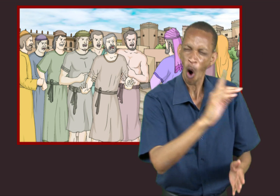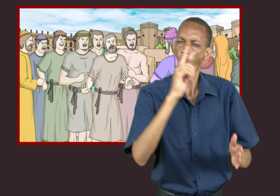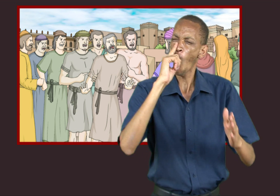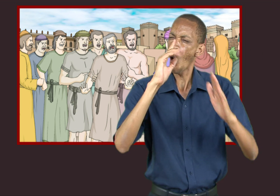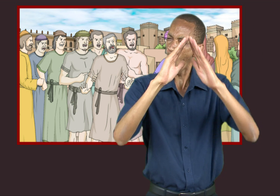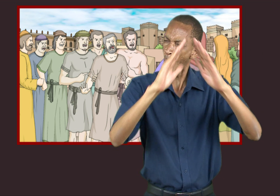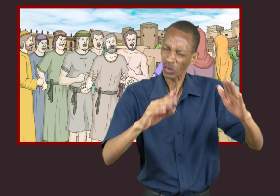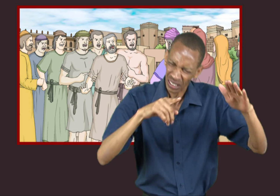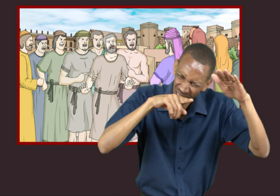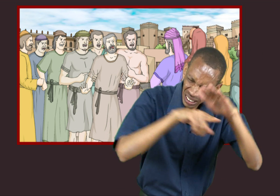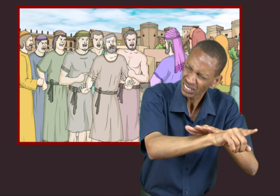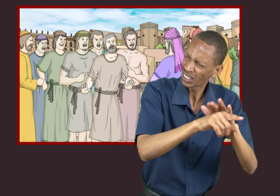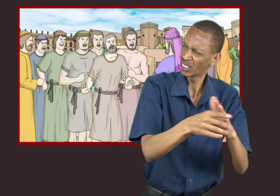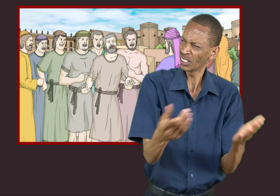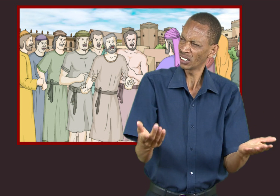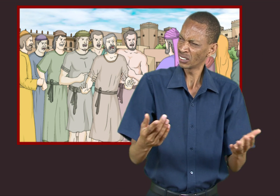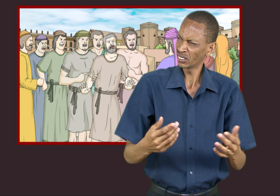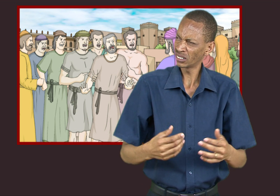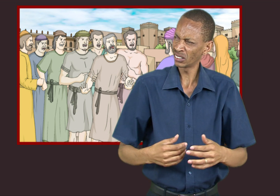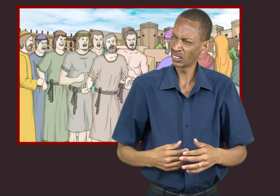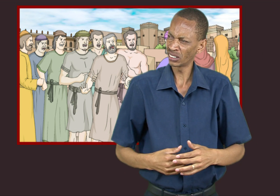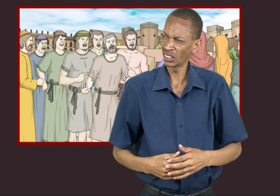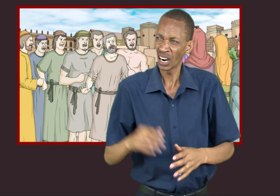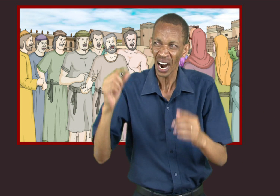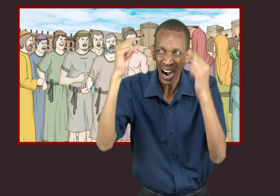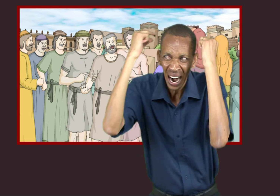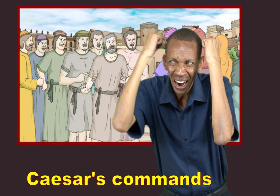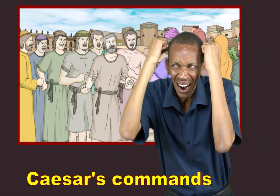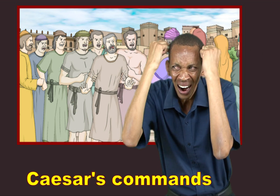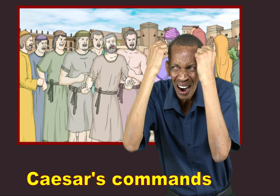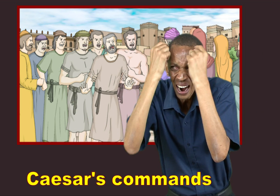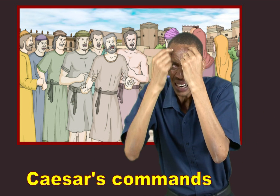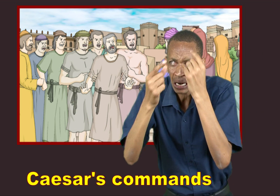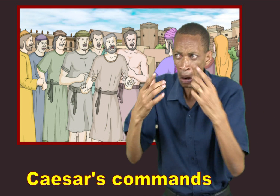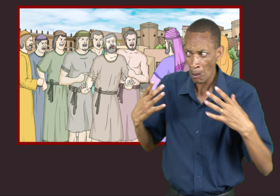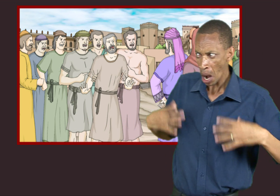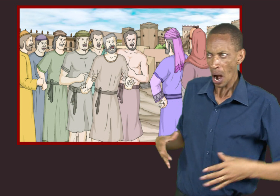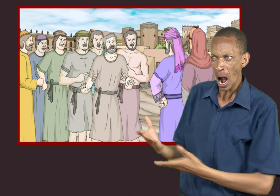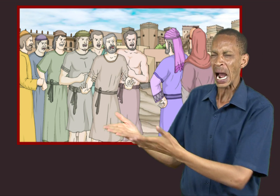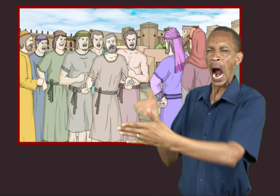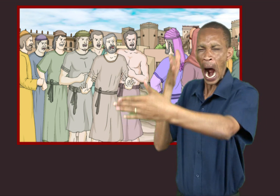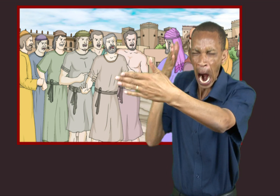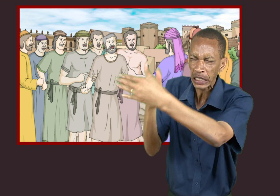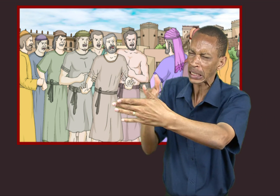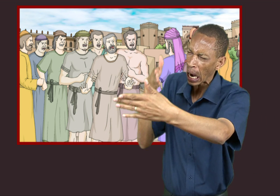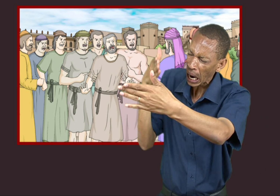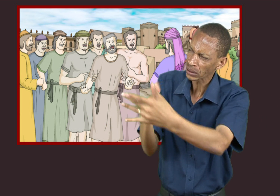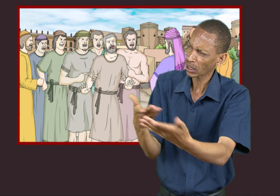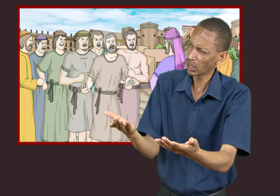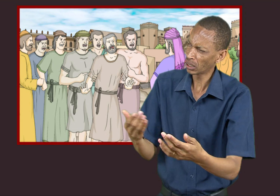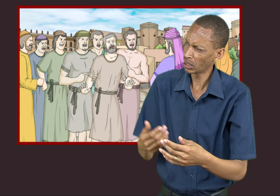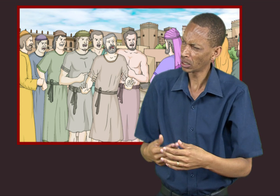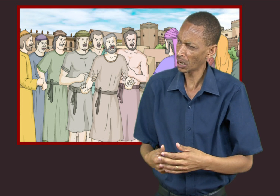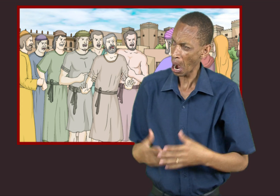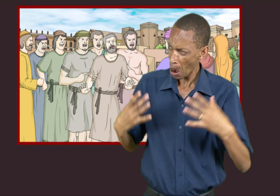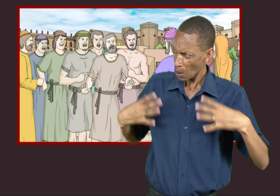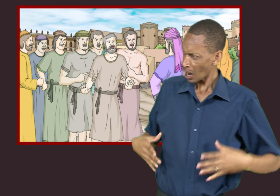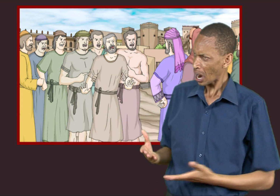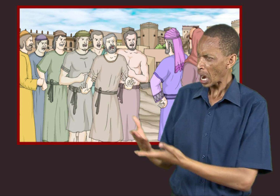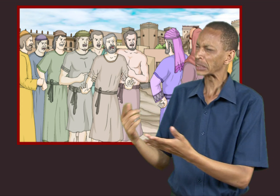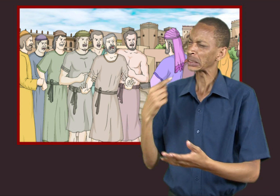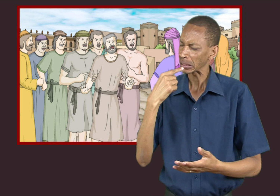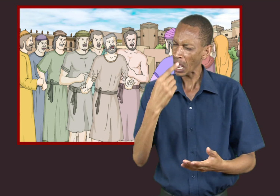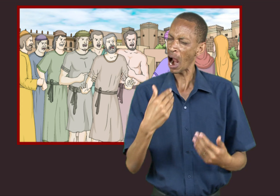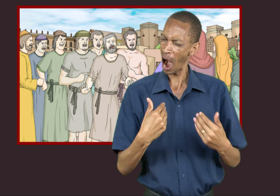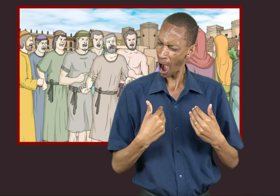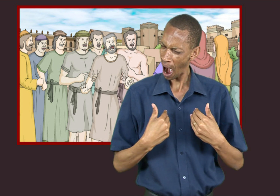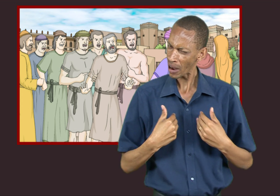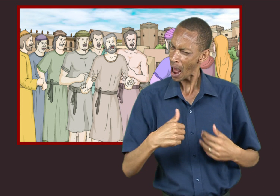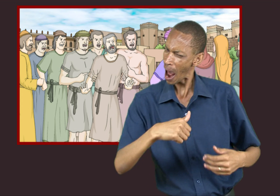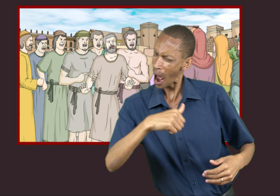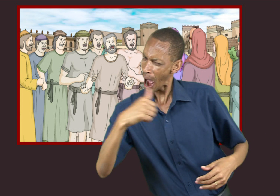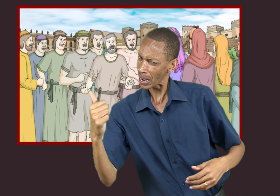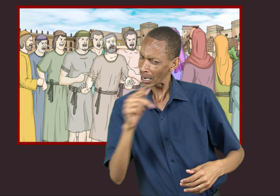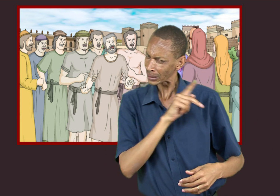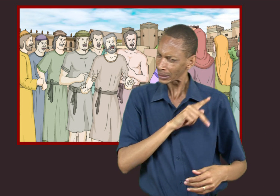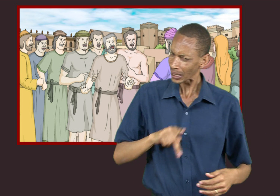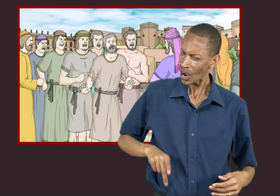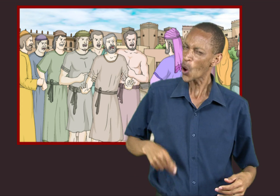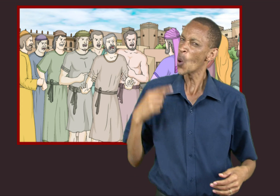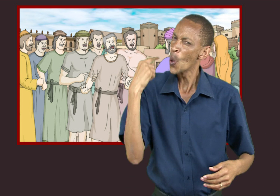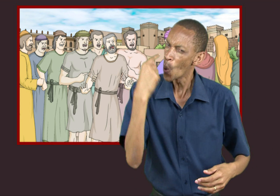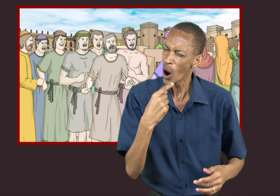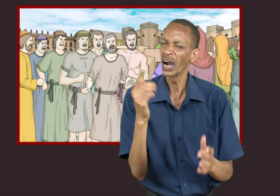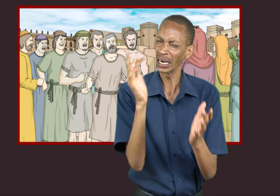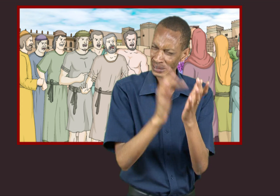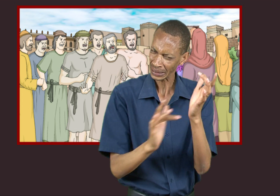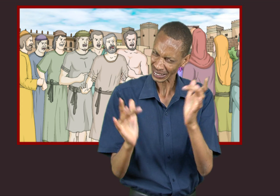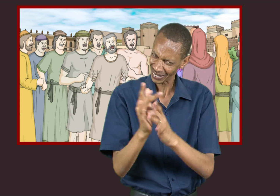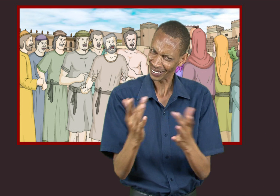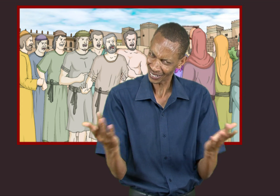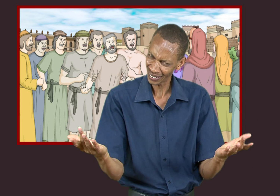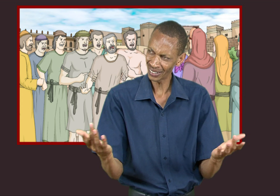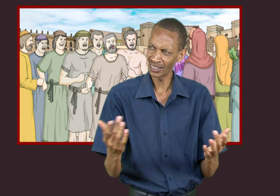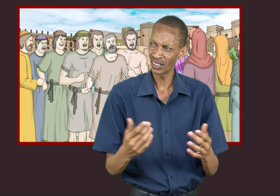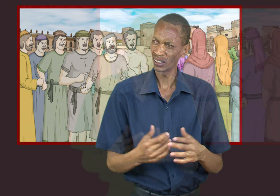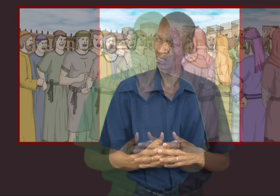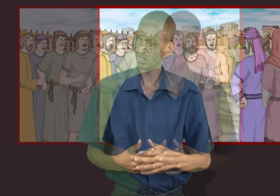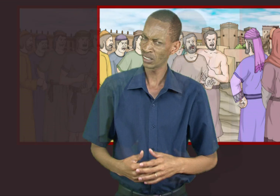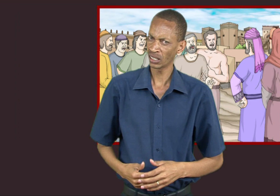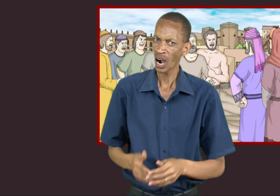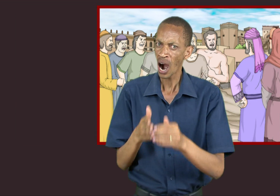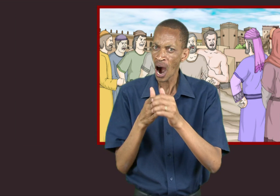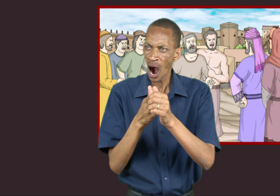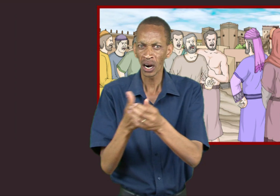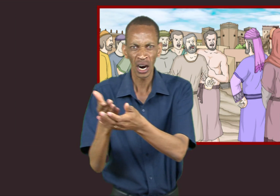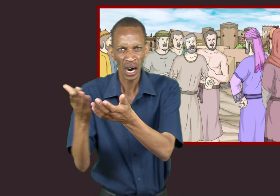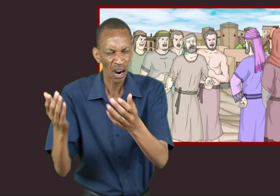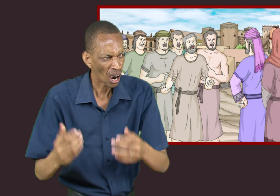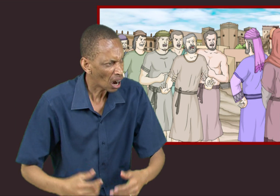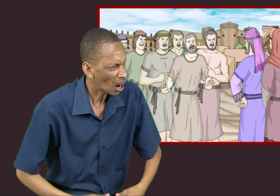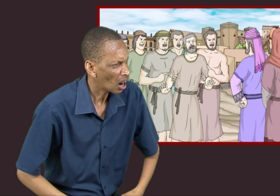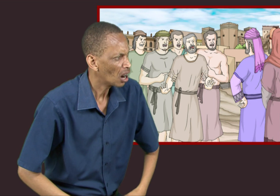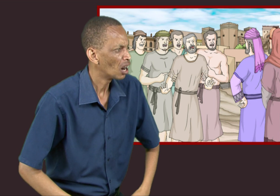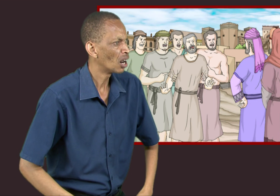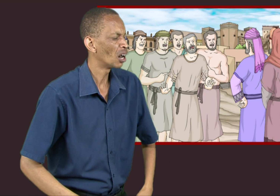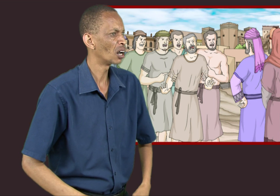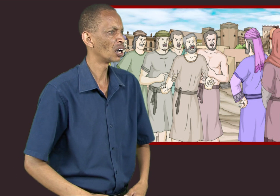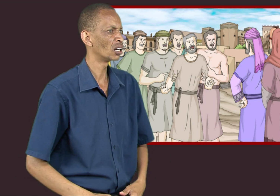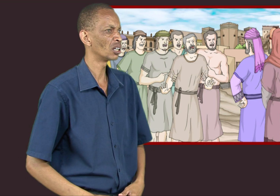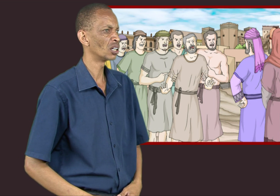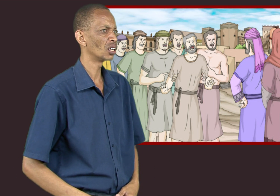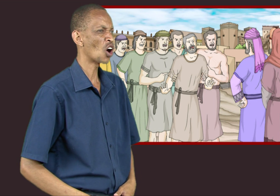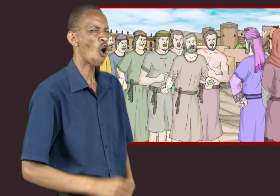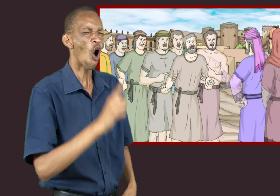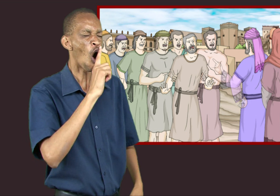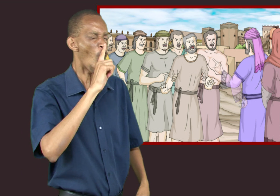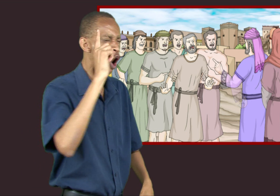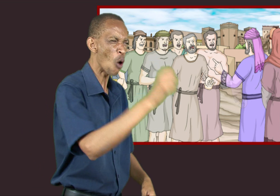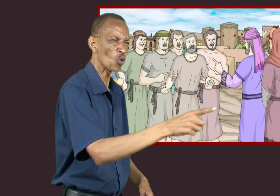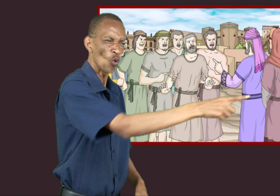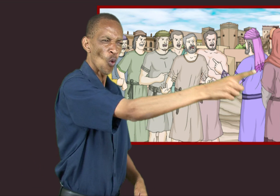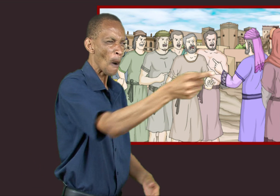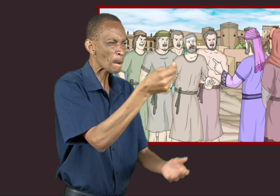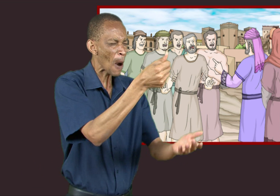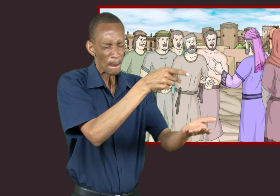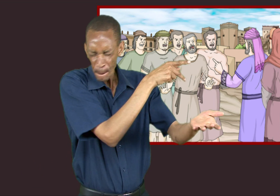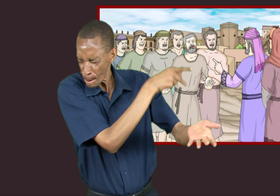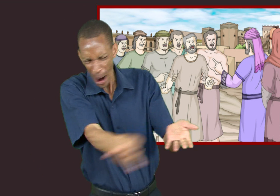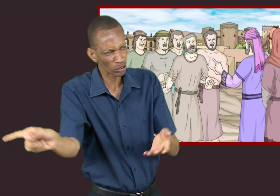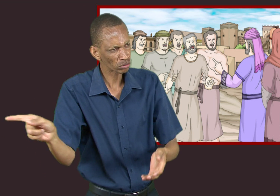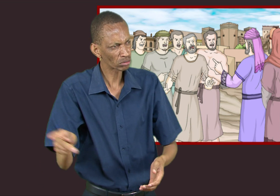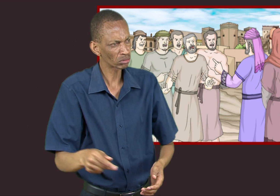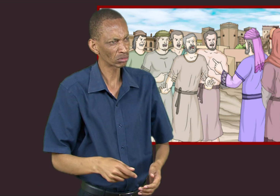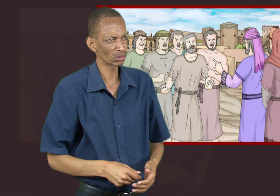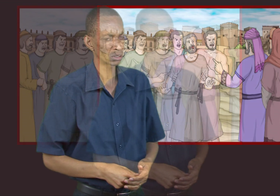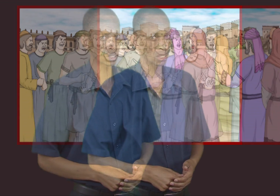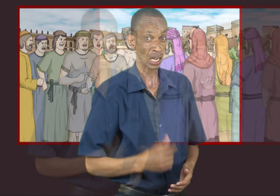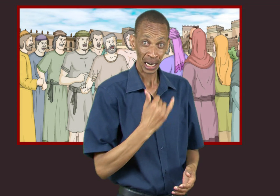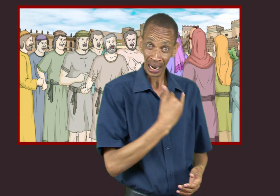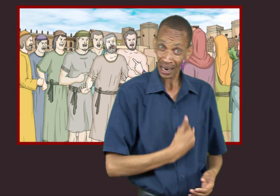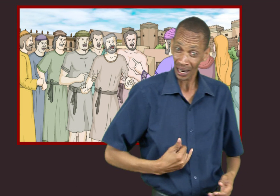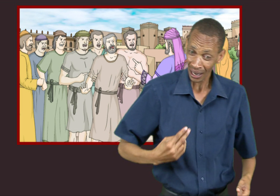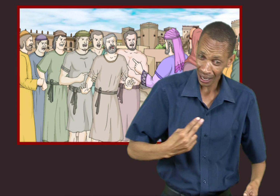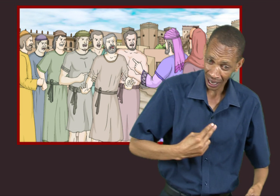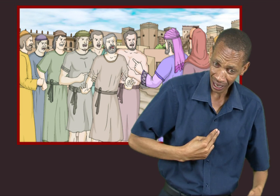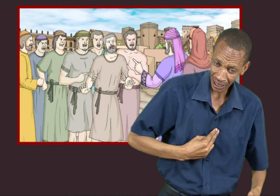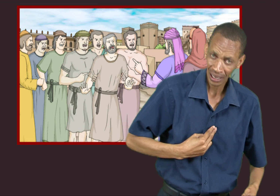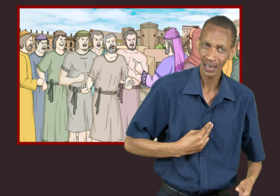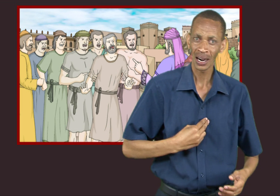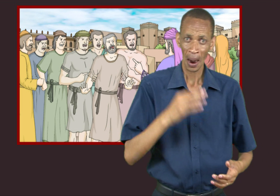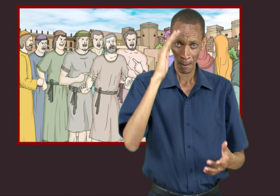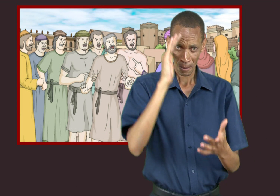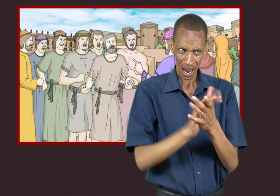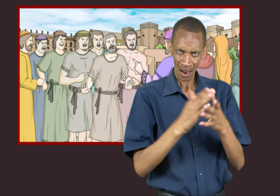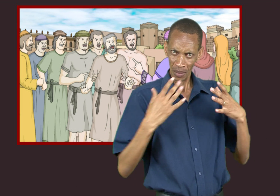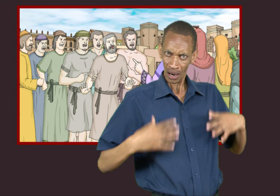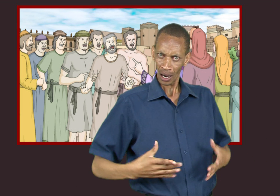They are all defying Caesar’s decrees, saying that there is another king, named Jesus!”